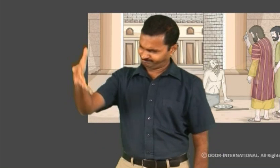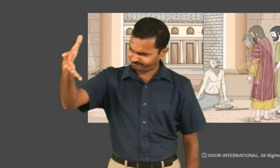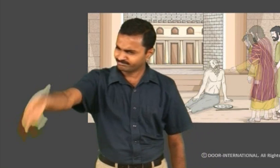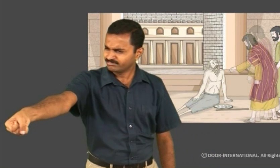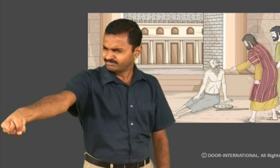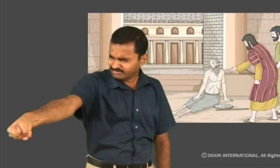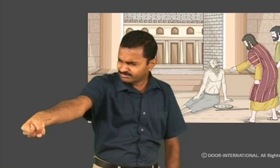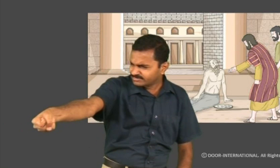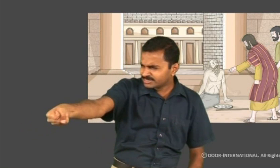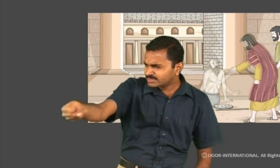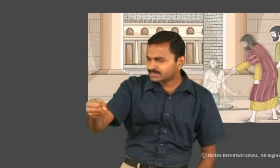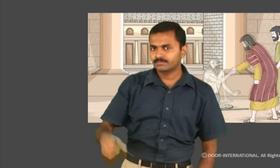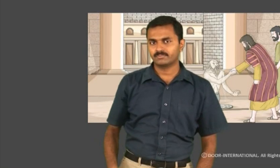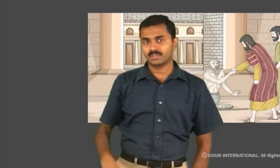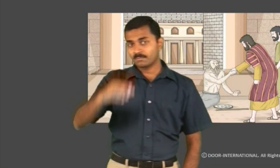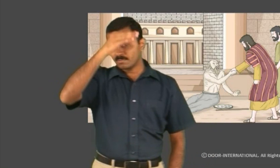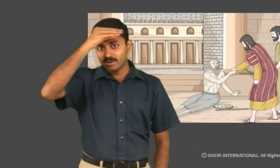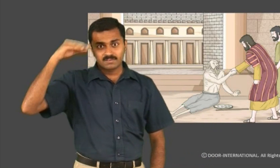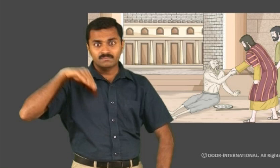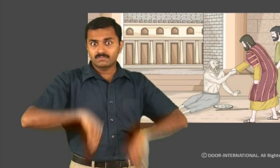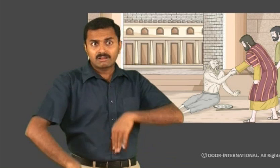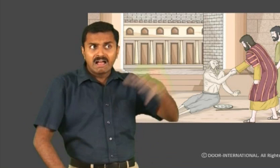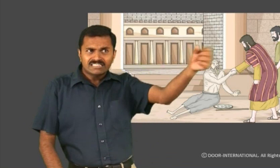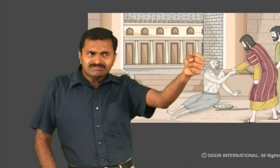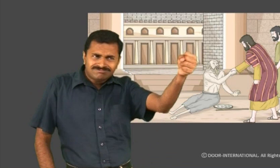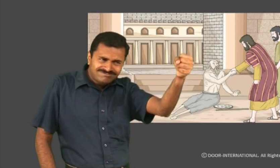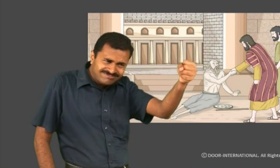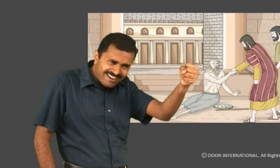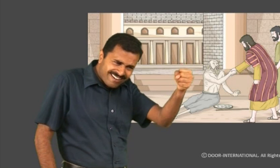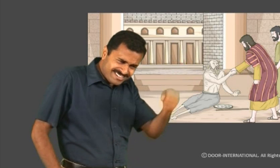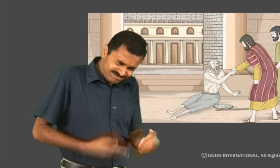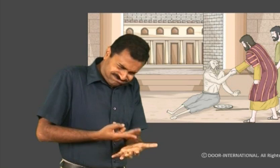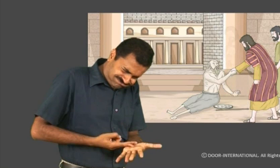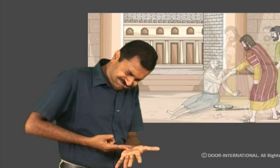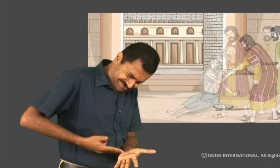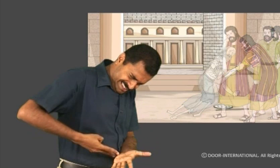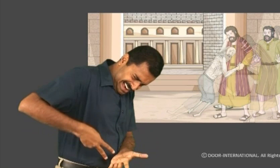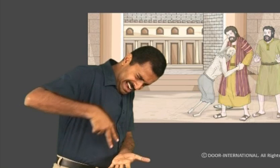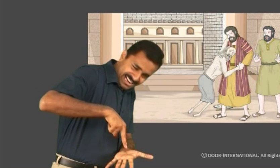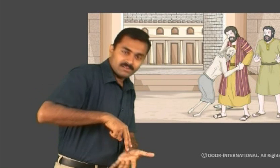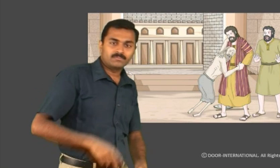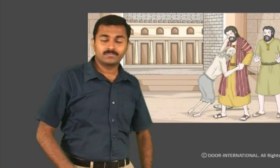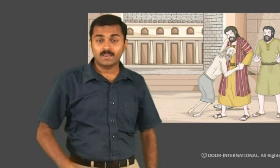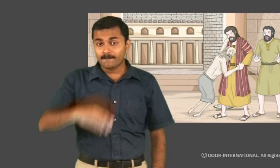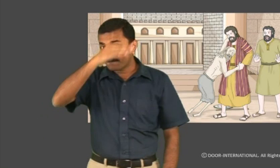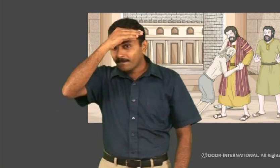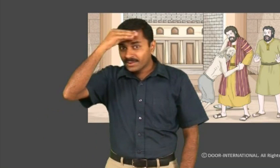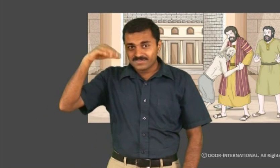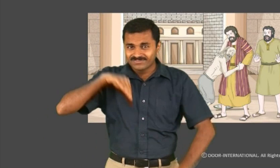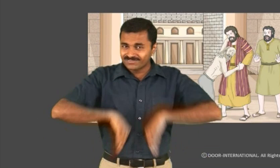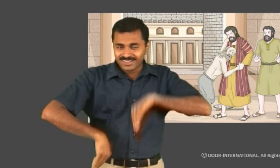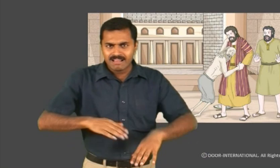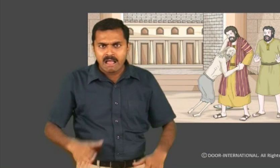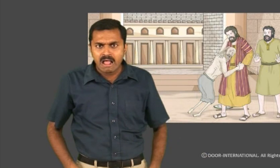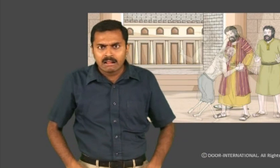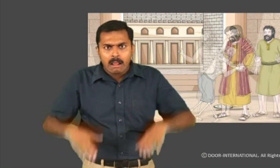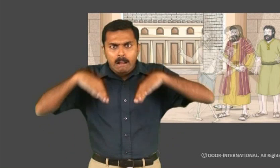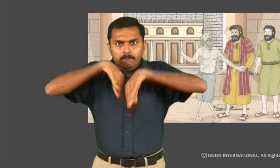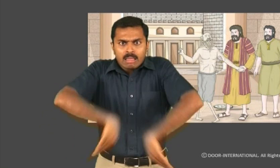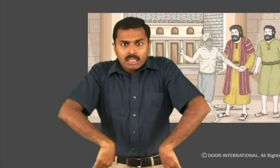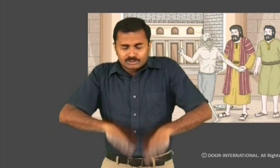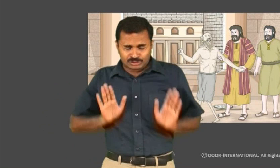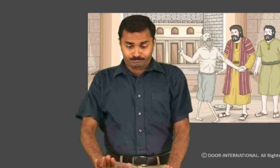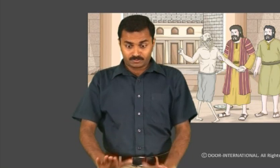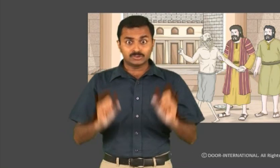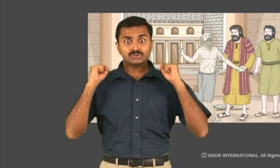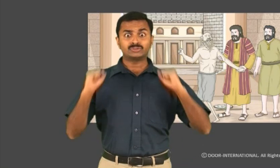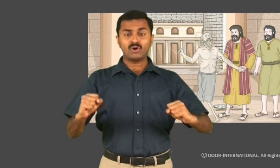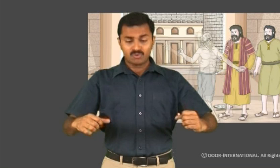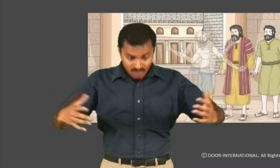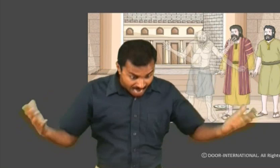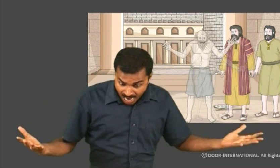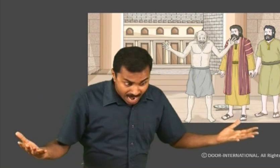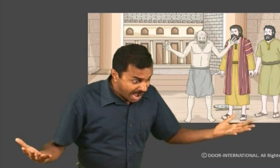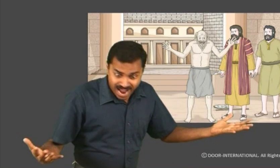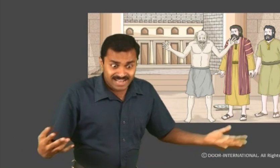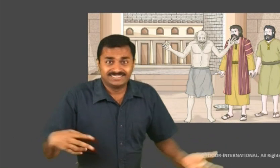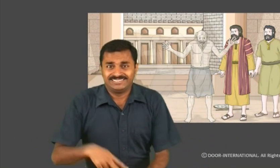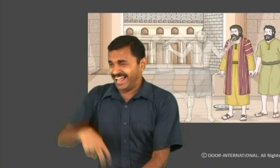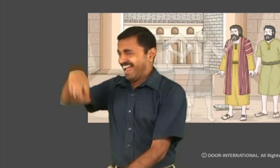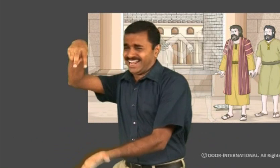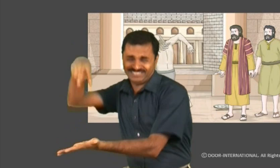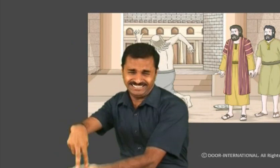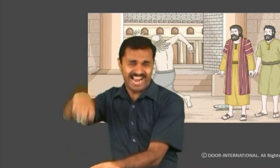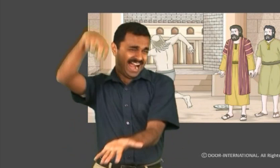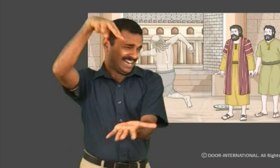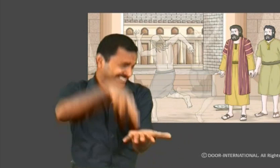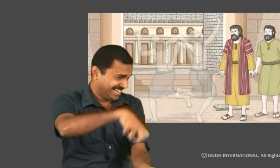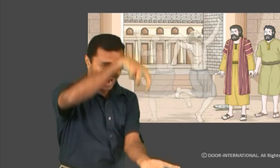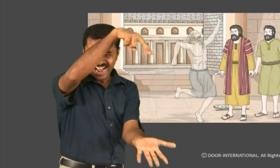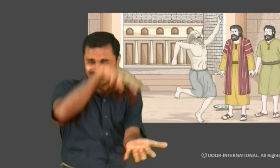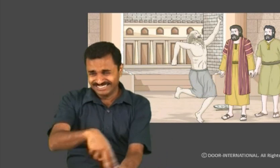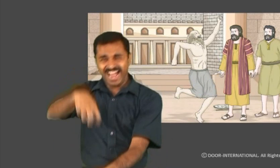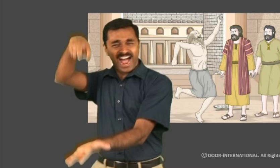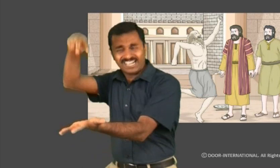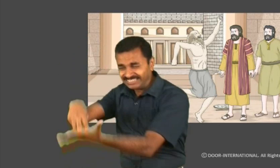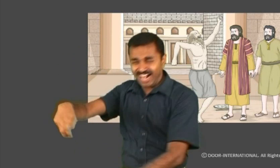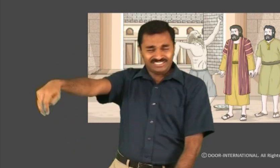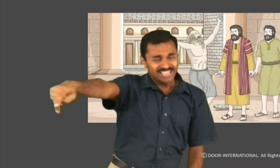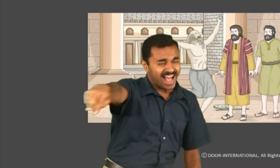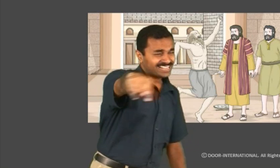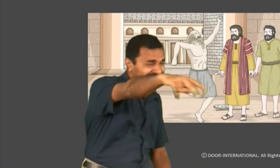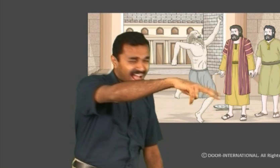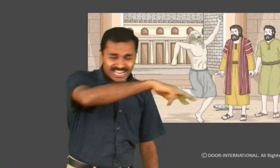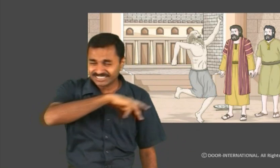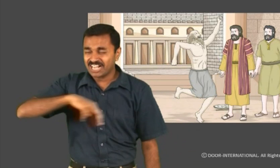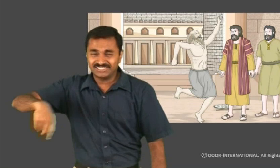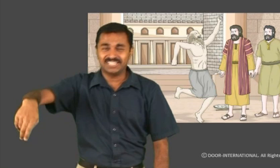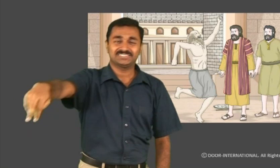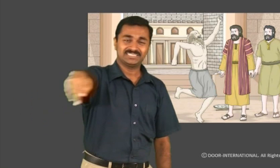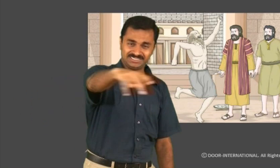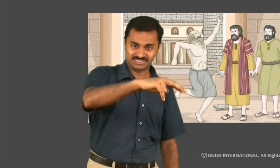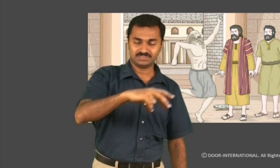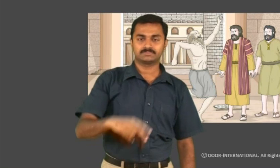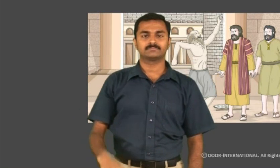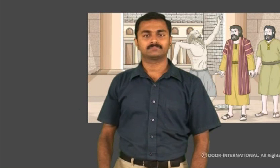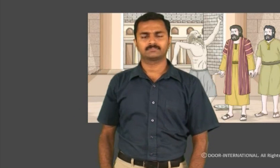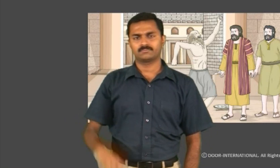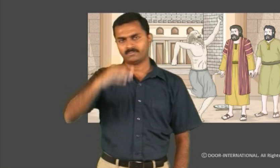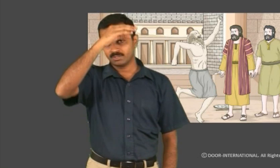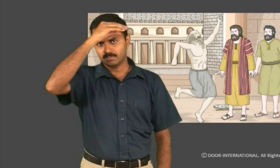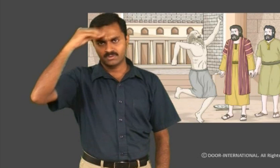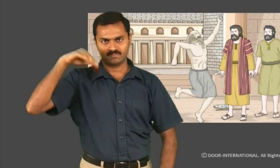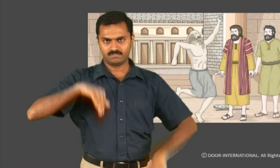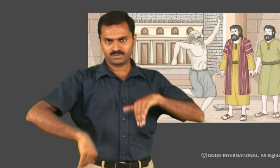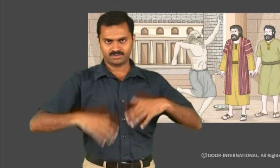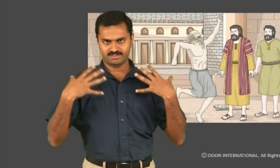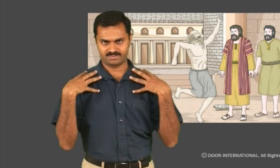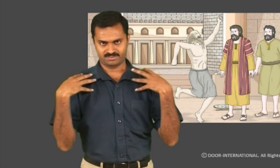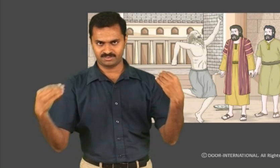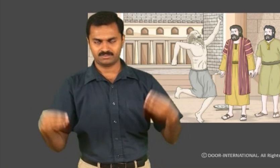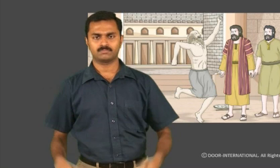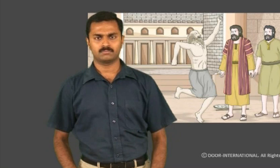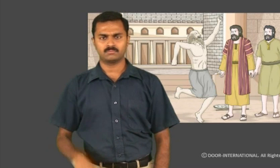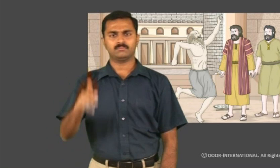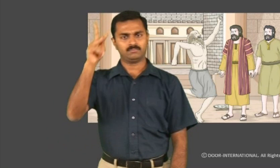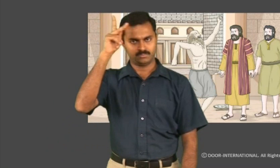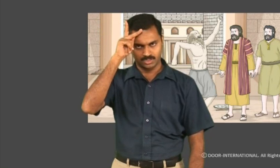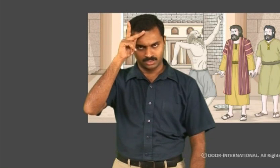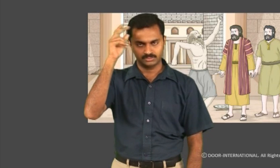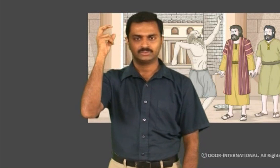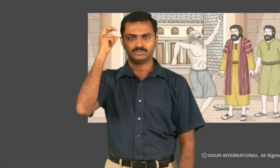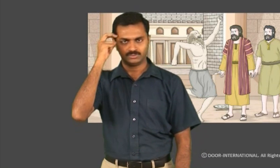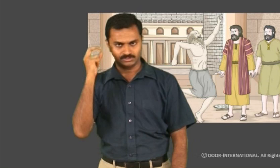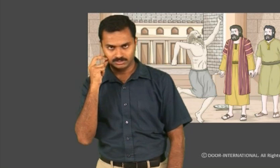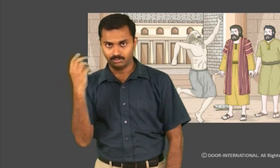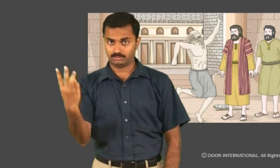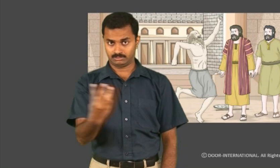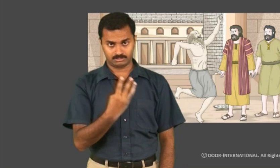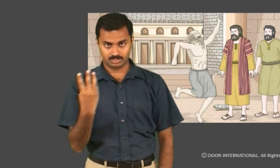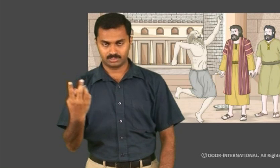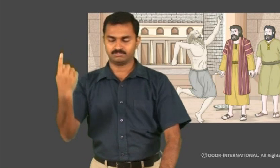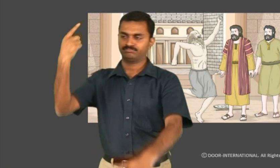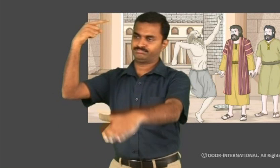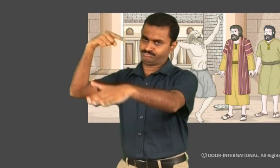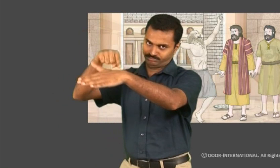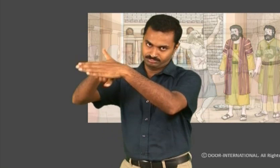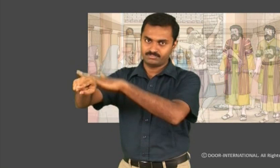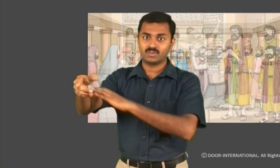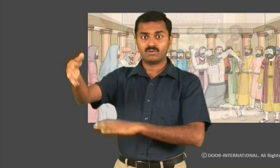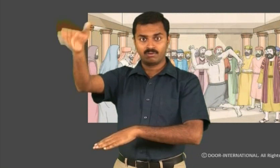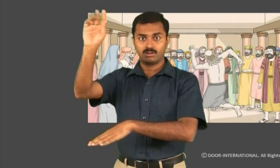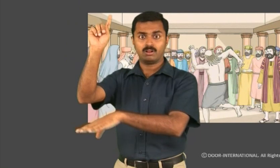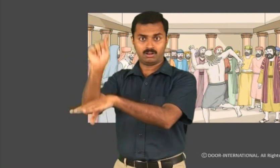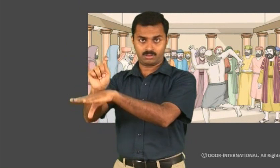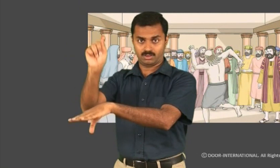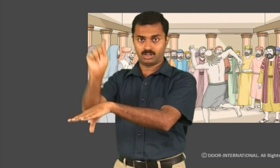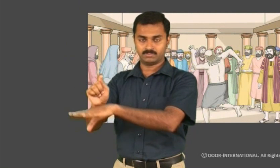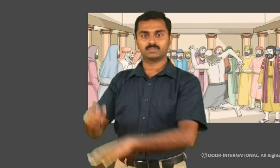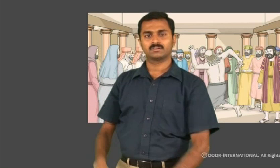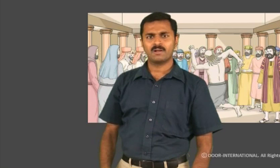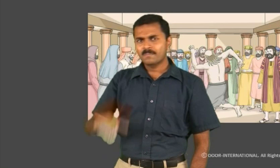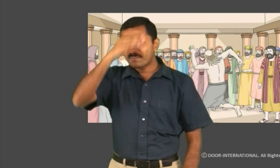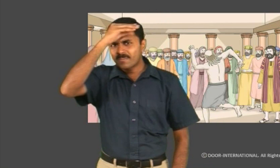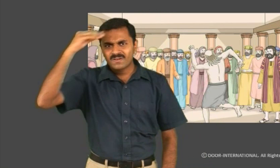Taking him by the right hand, Peter helped him up, and at once the man’s feet and ankles were made strong. He sprang to his feet and began to walk. Then he went with them into the temple courts, walking and leaping and praising God.